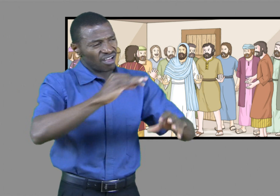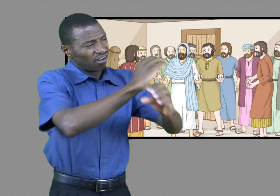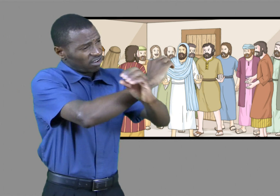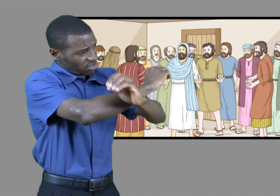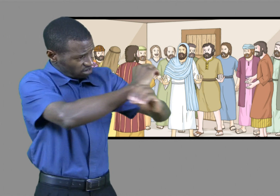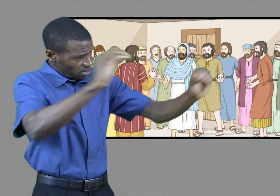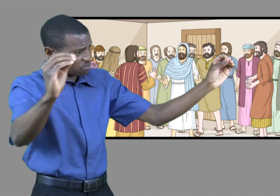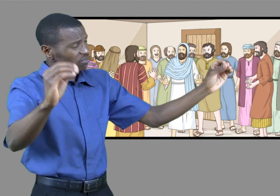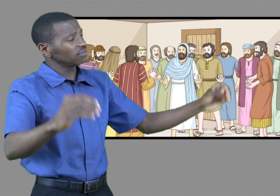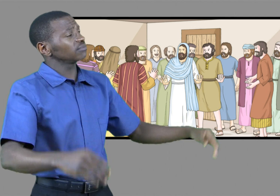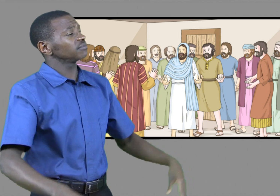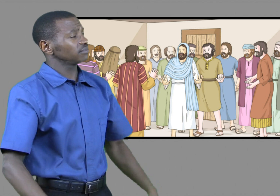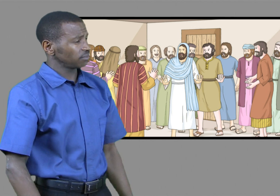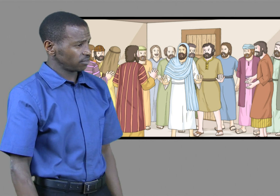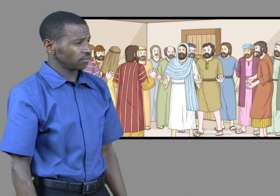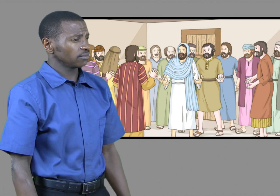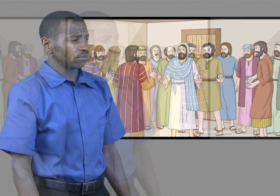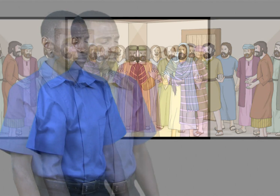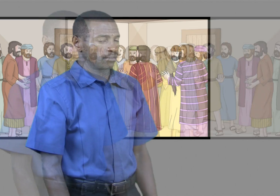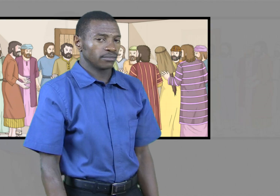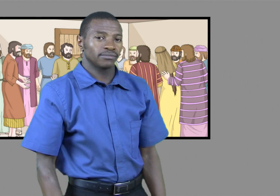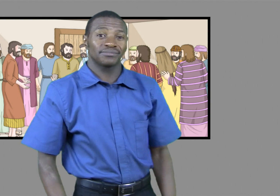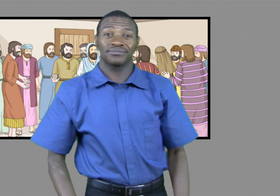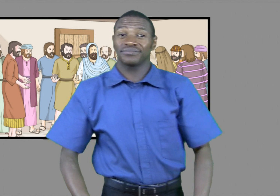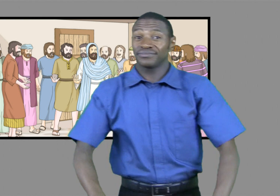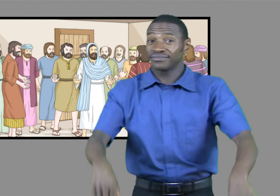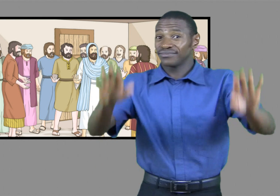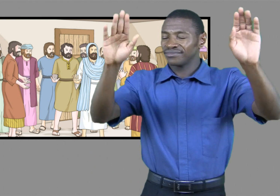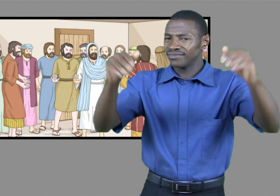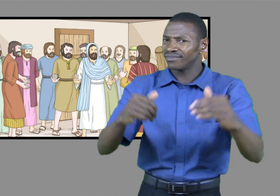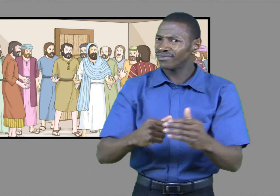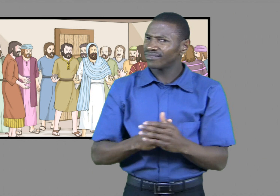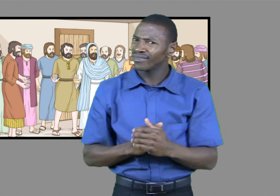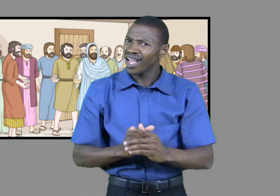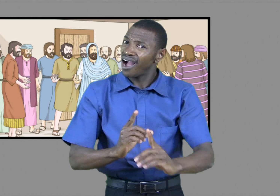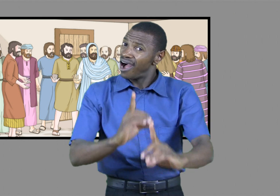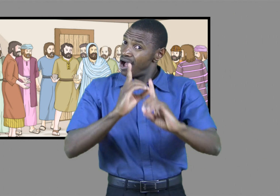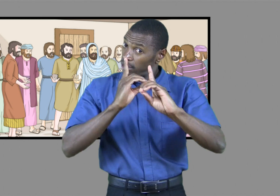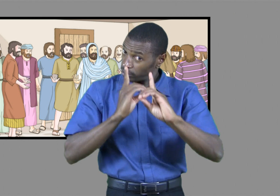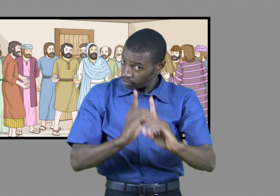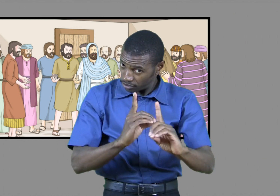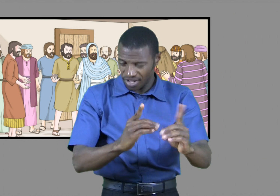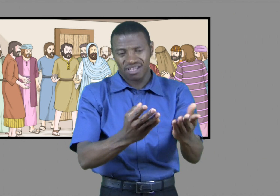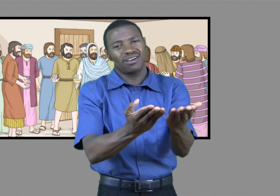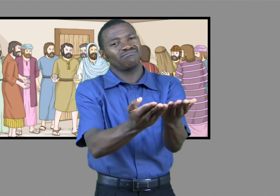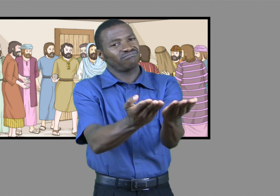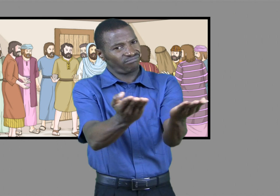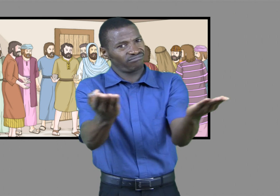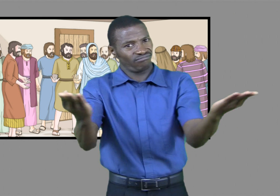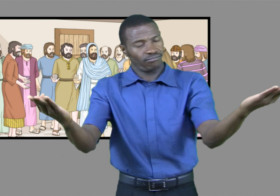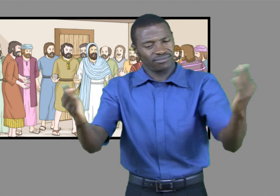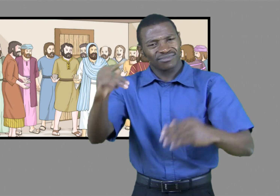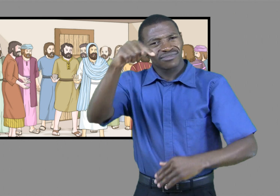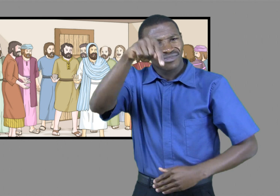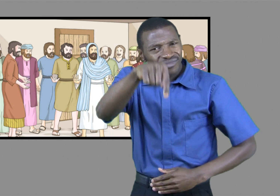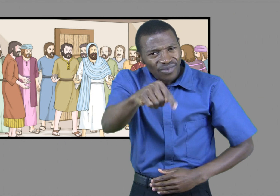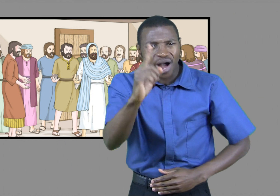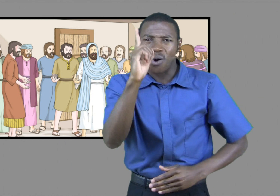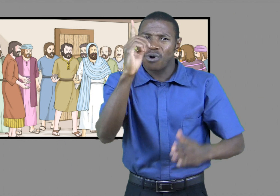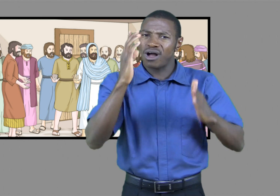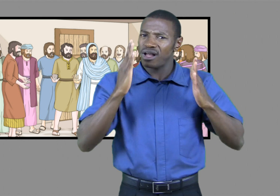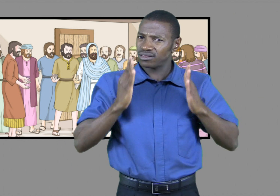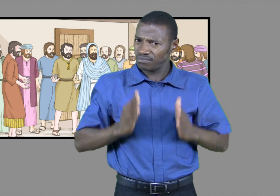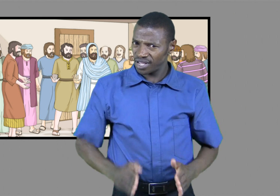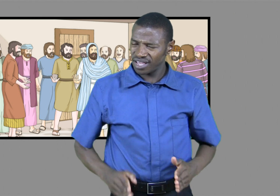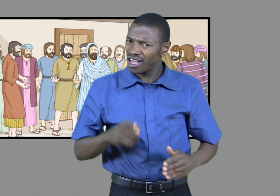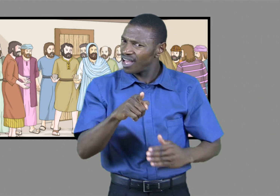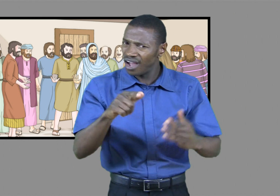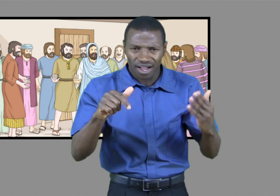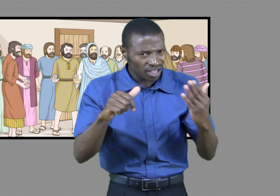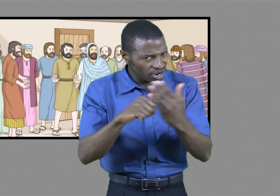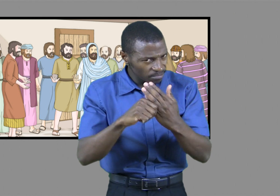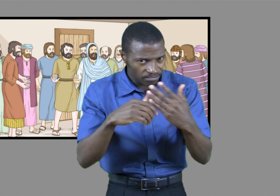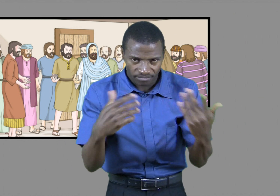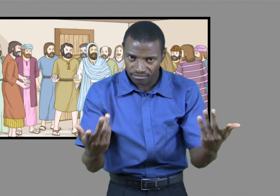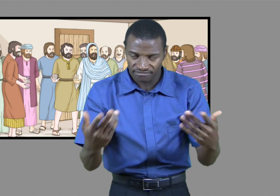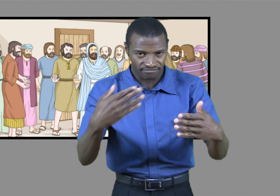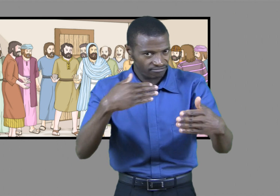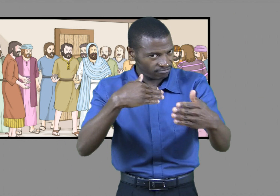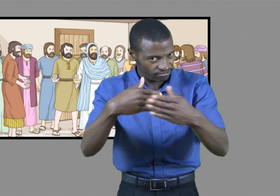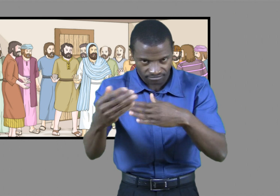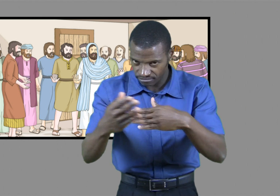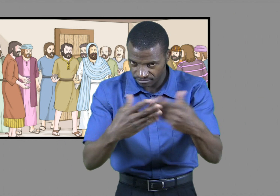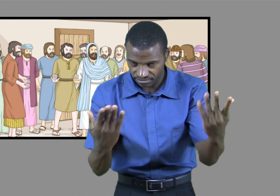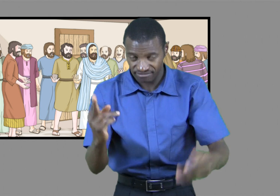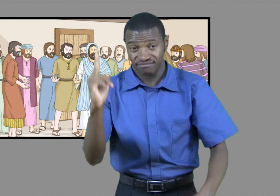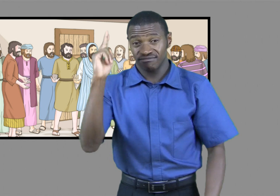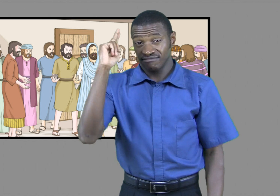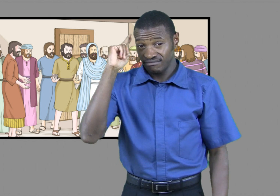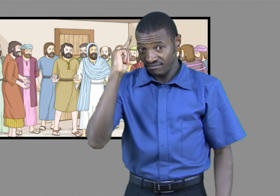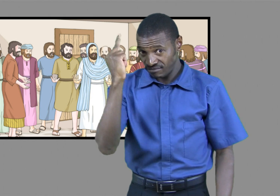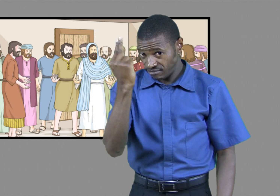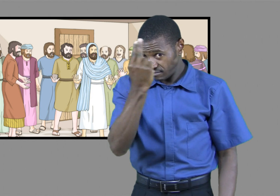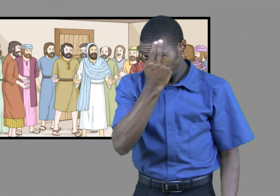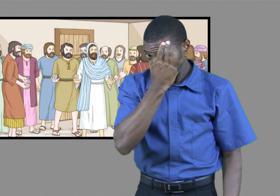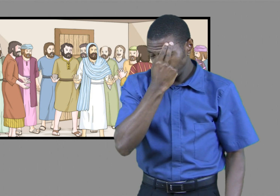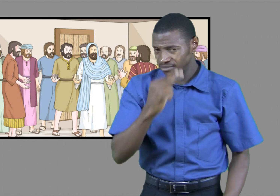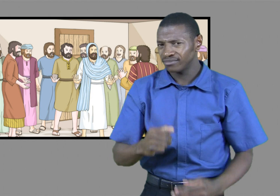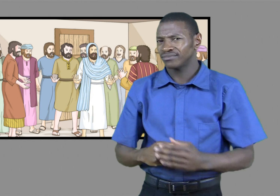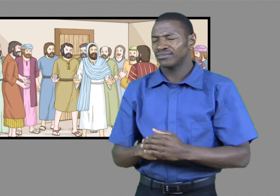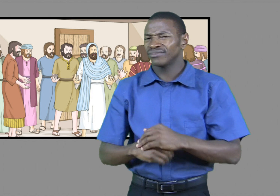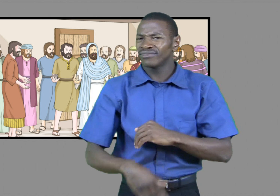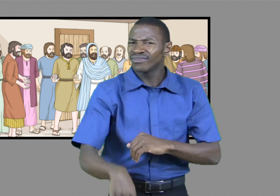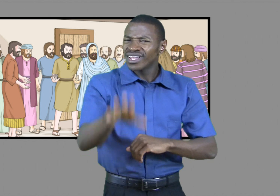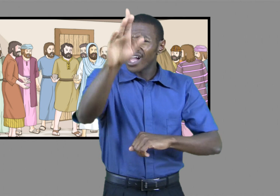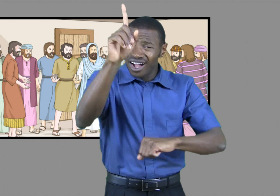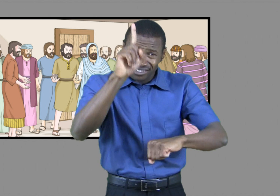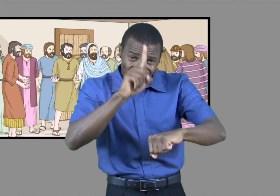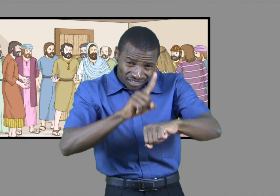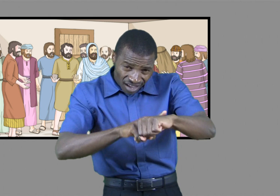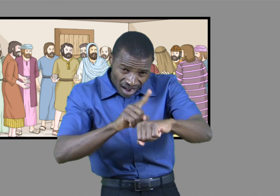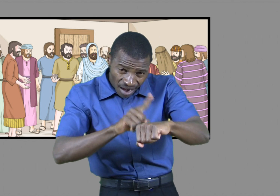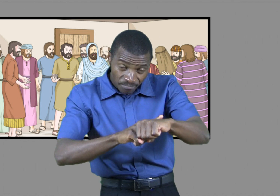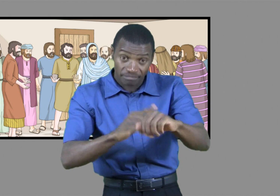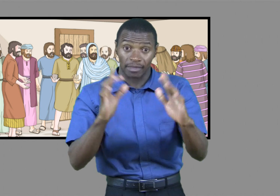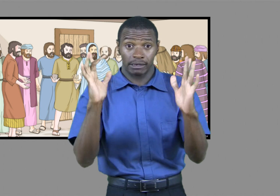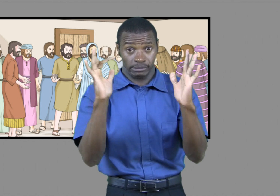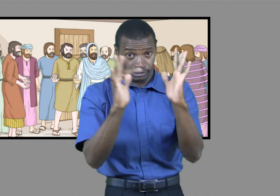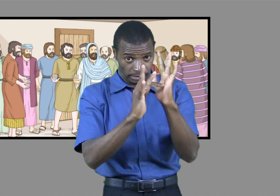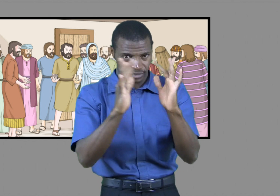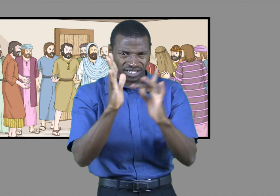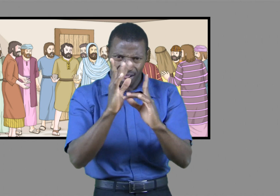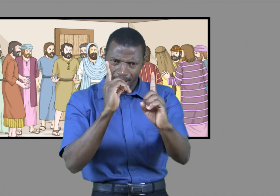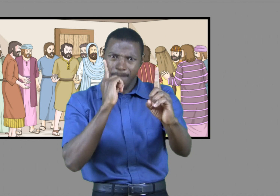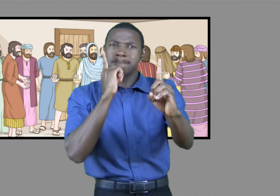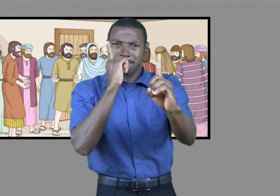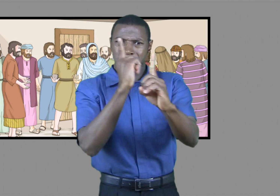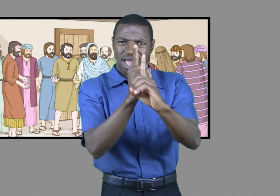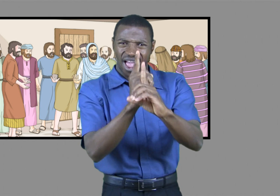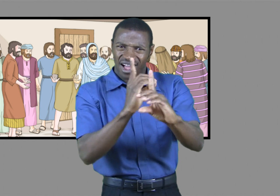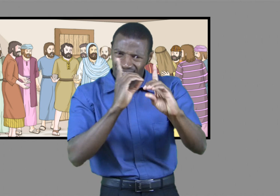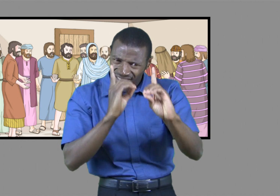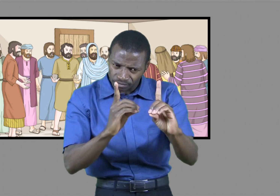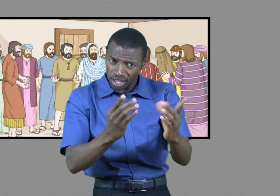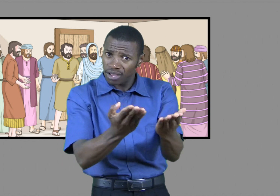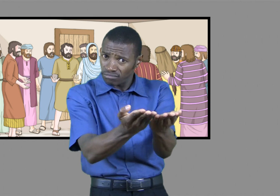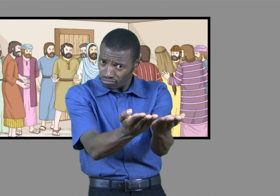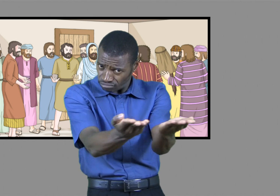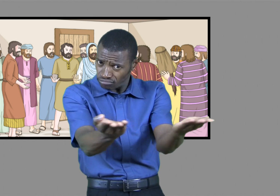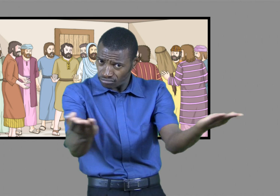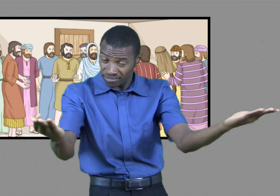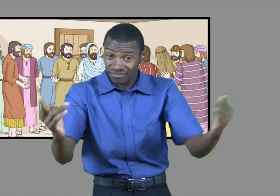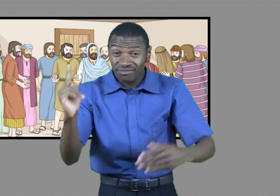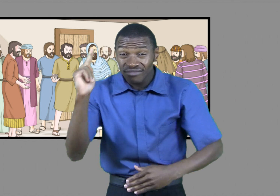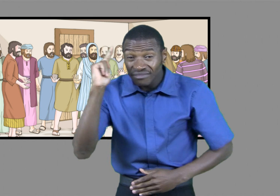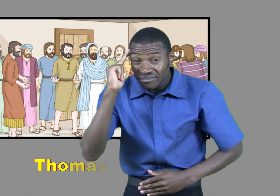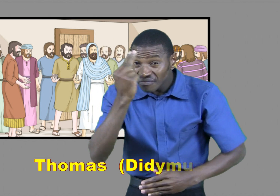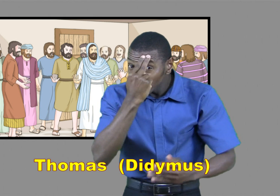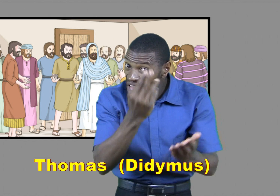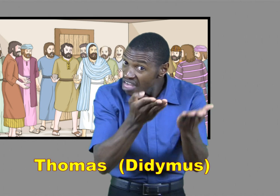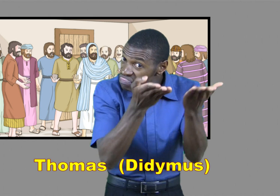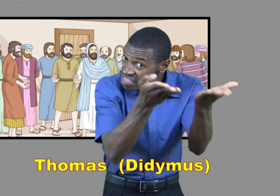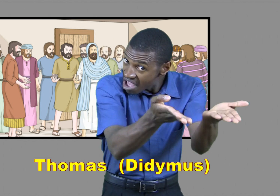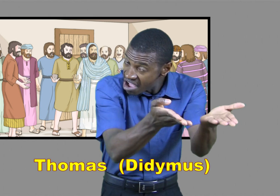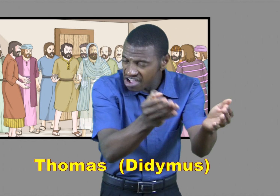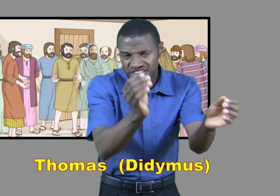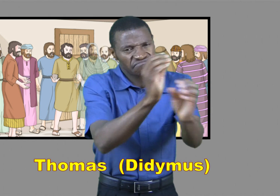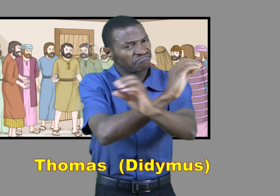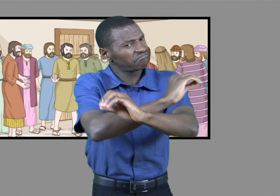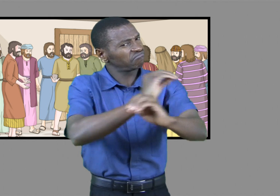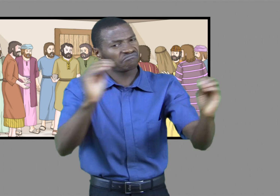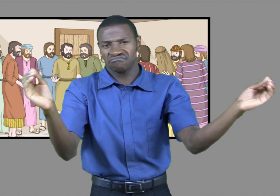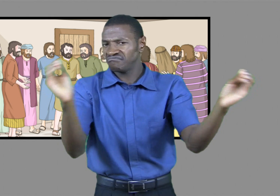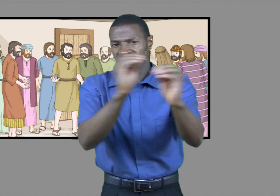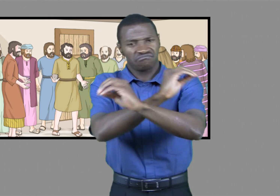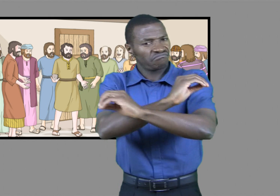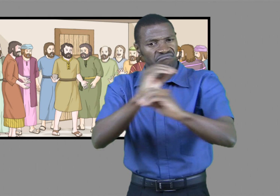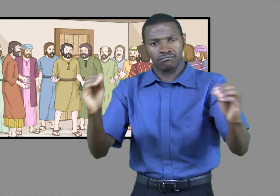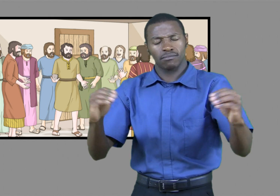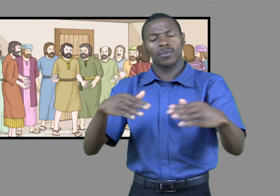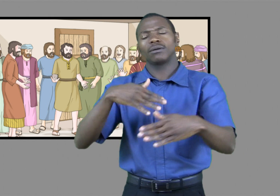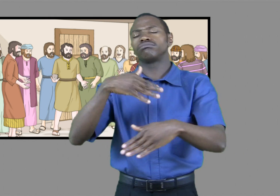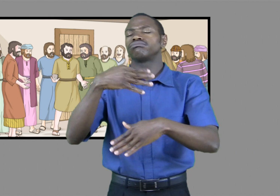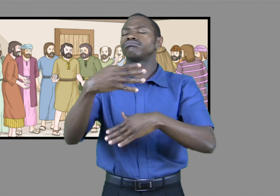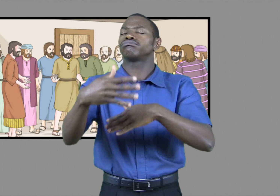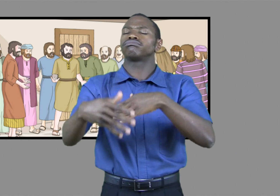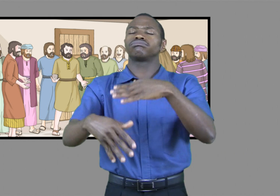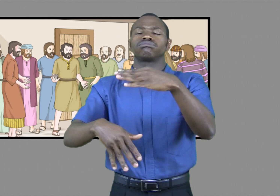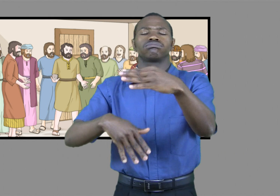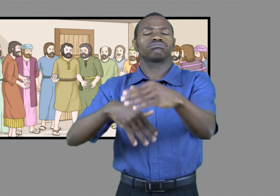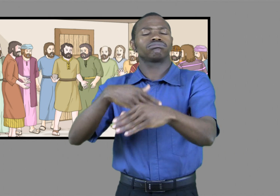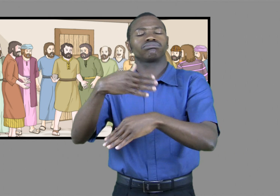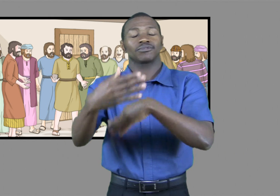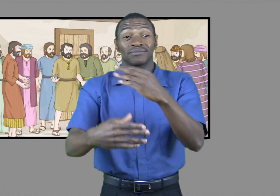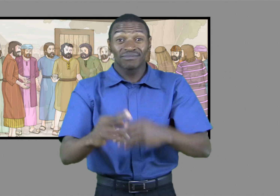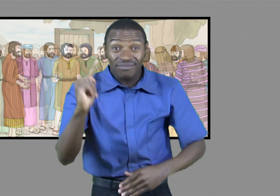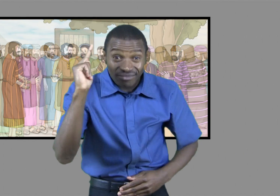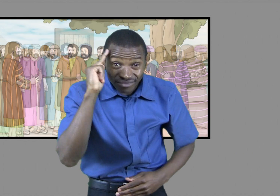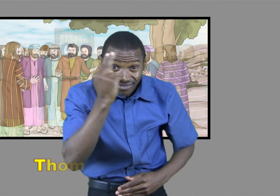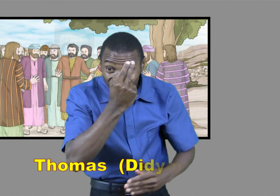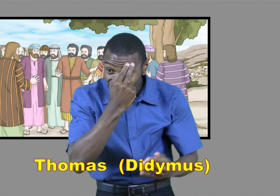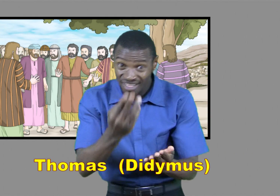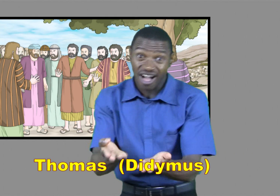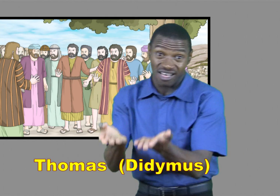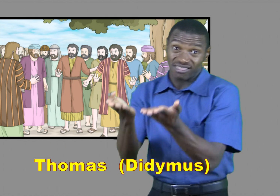Now Thomas called Didymus, one of the Twelve, was not with the disciples when Jesus came.